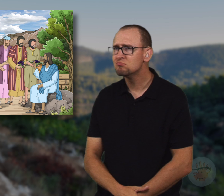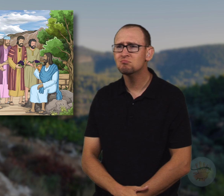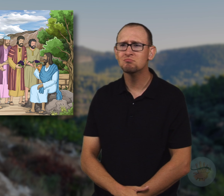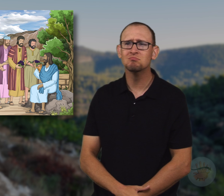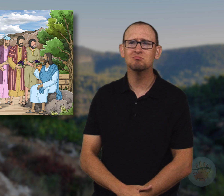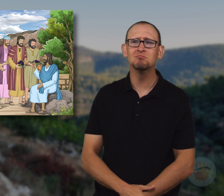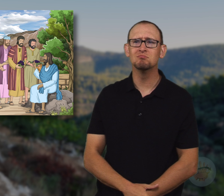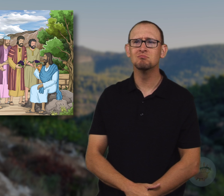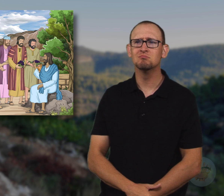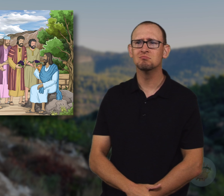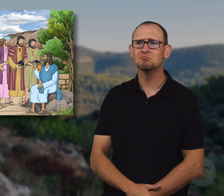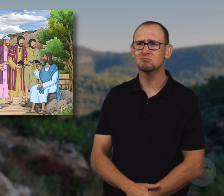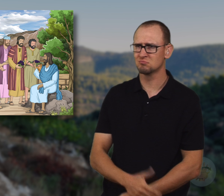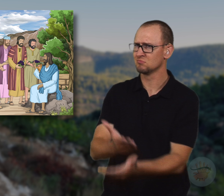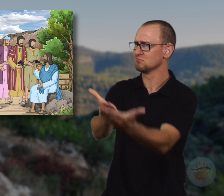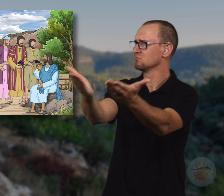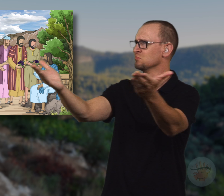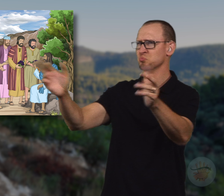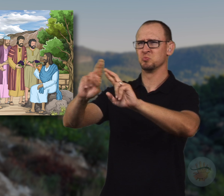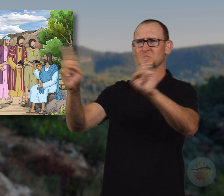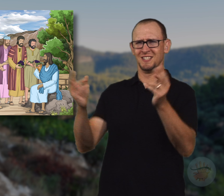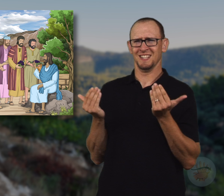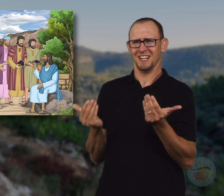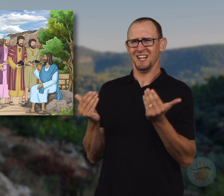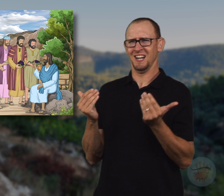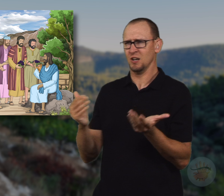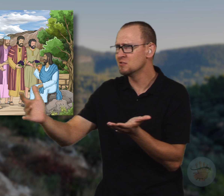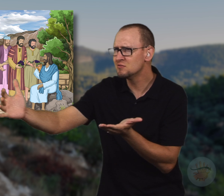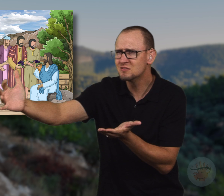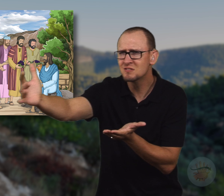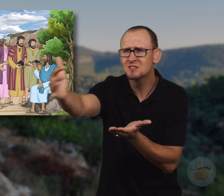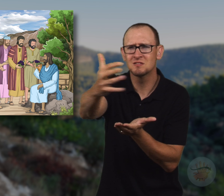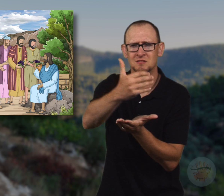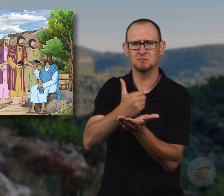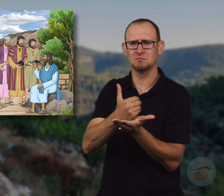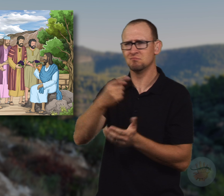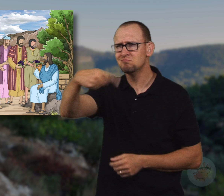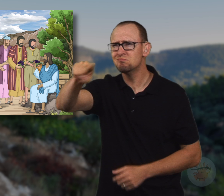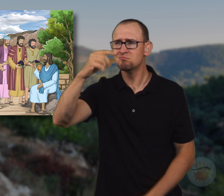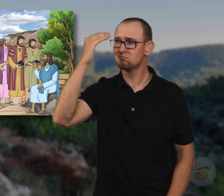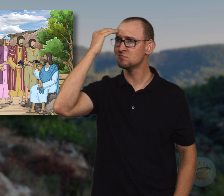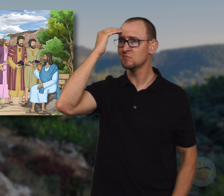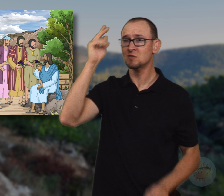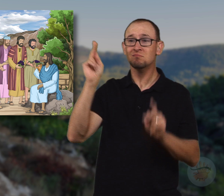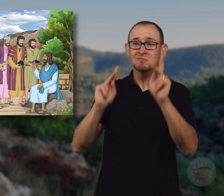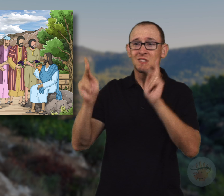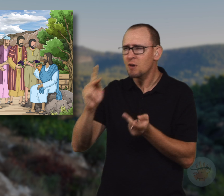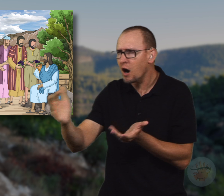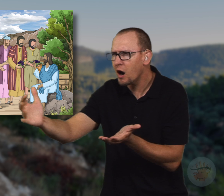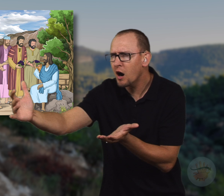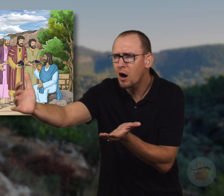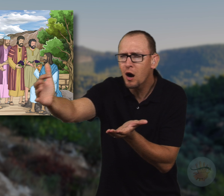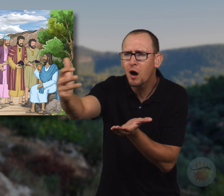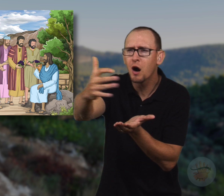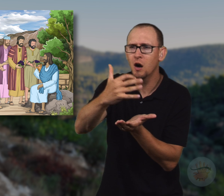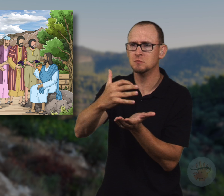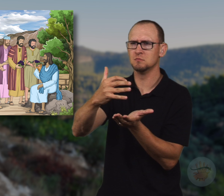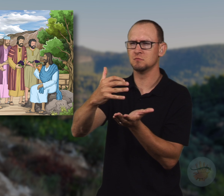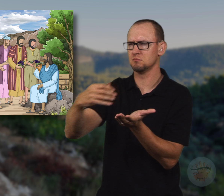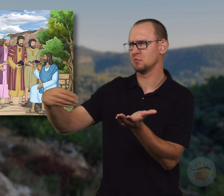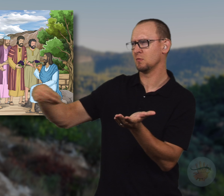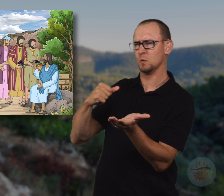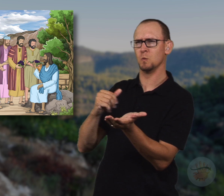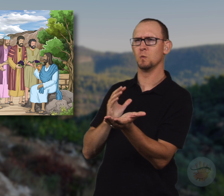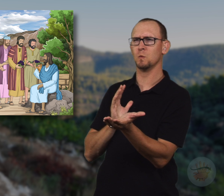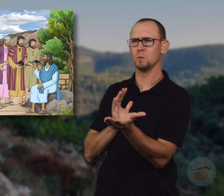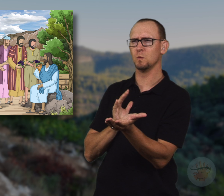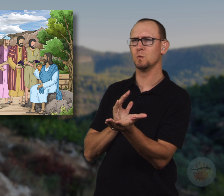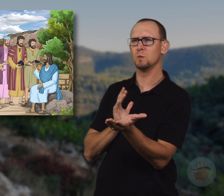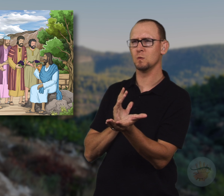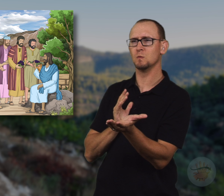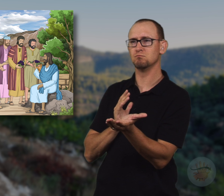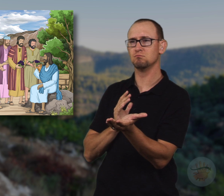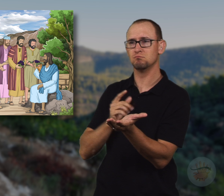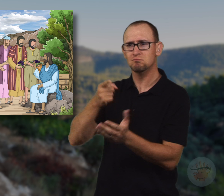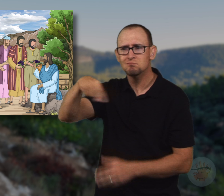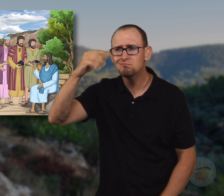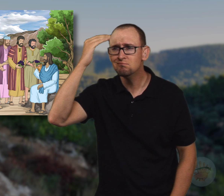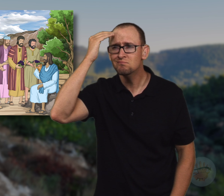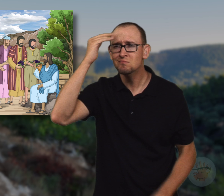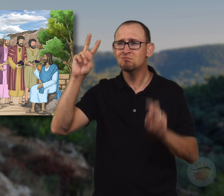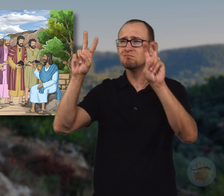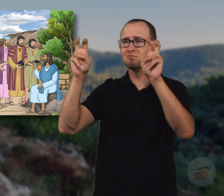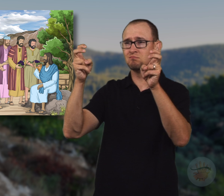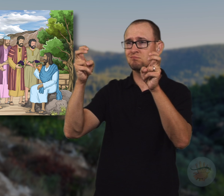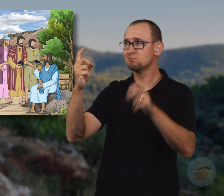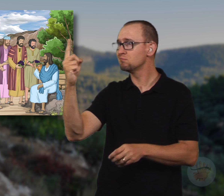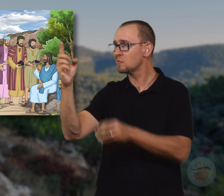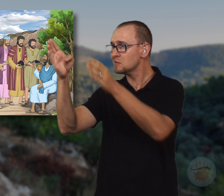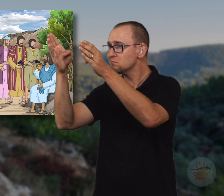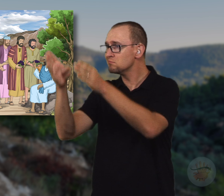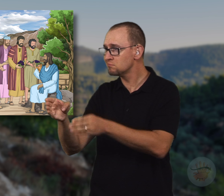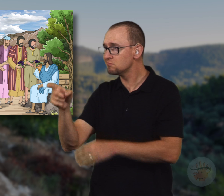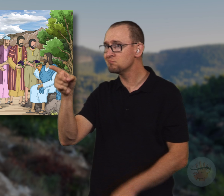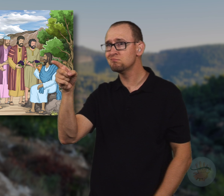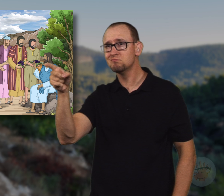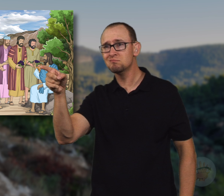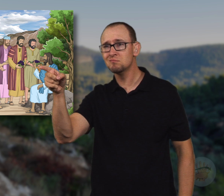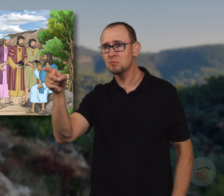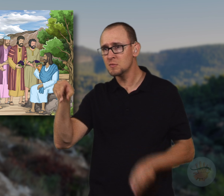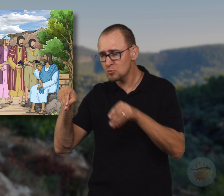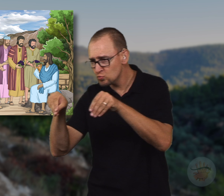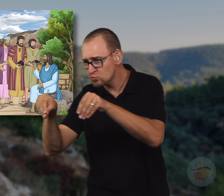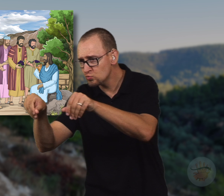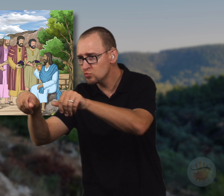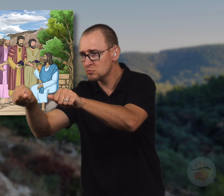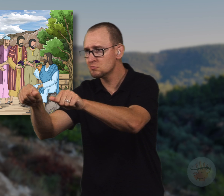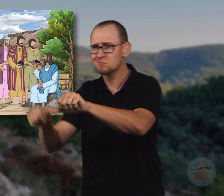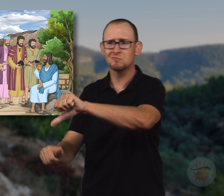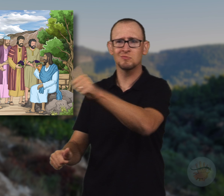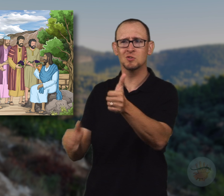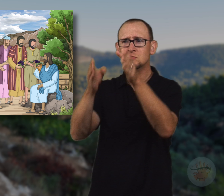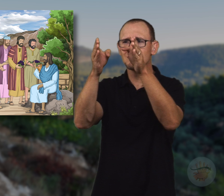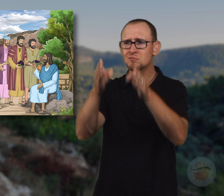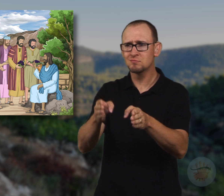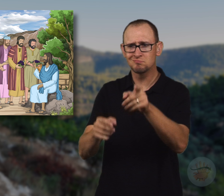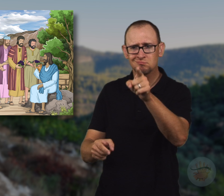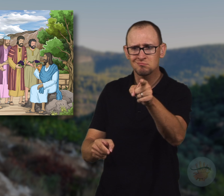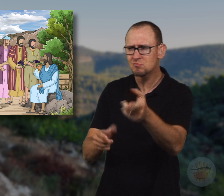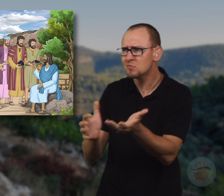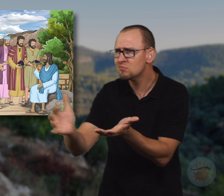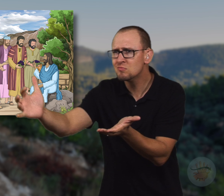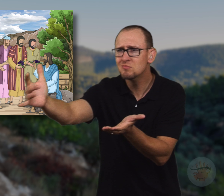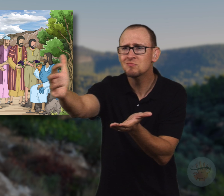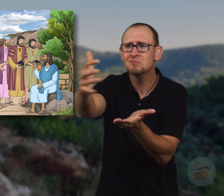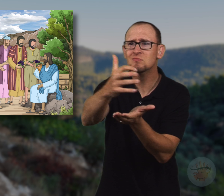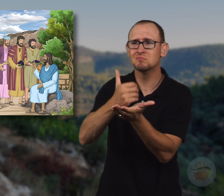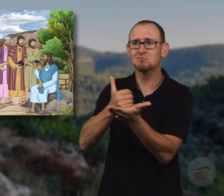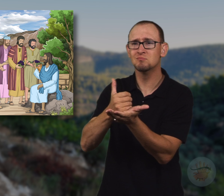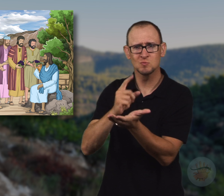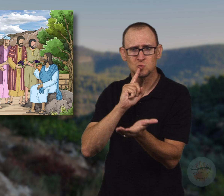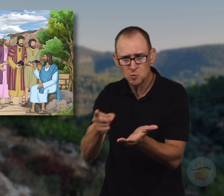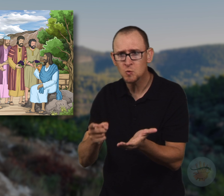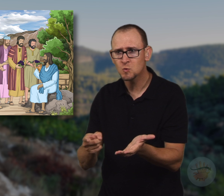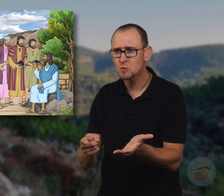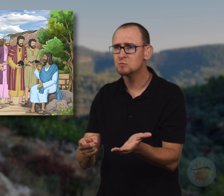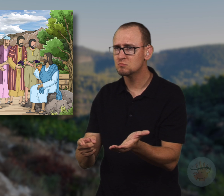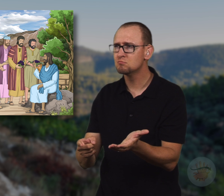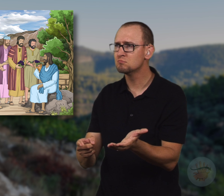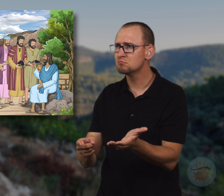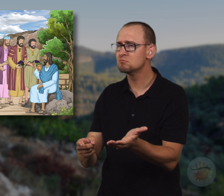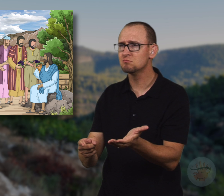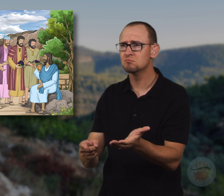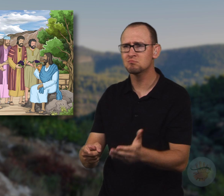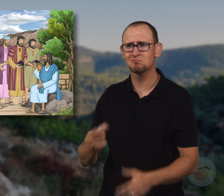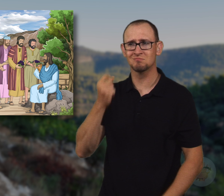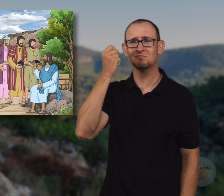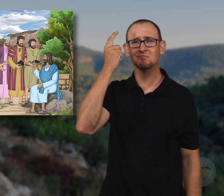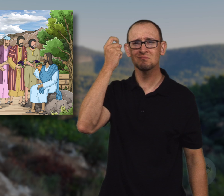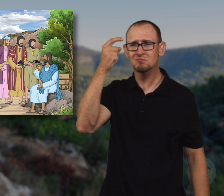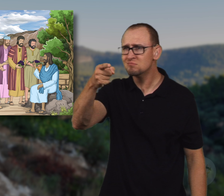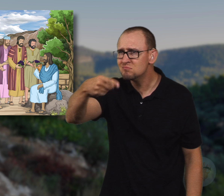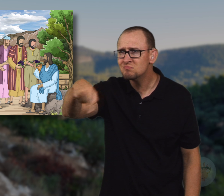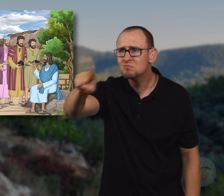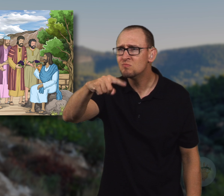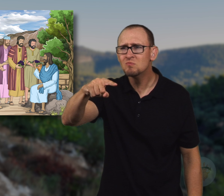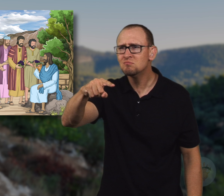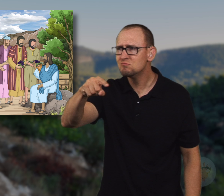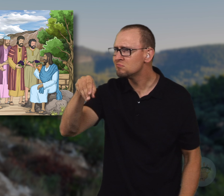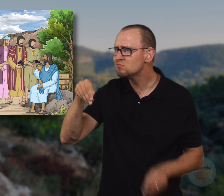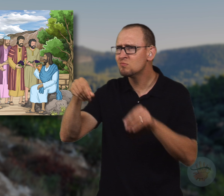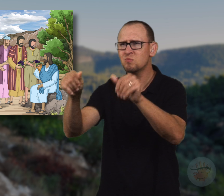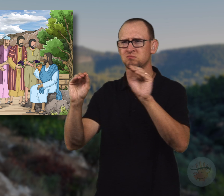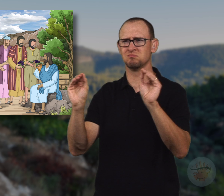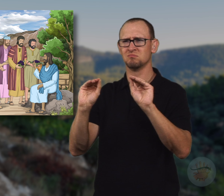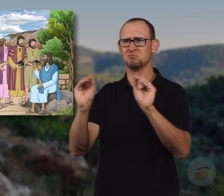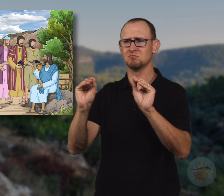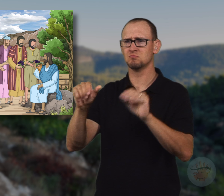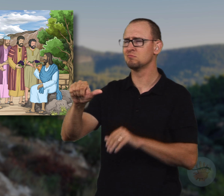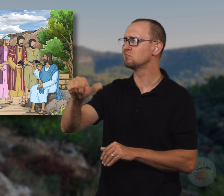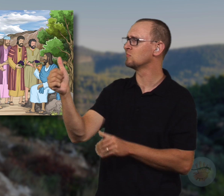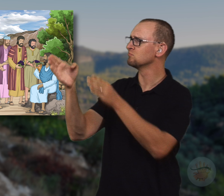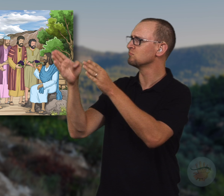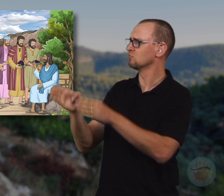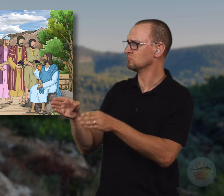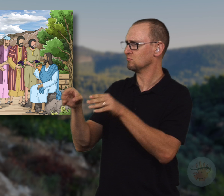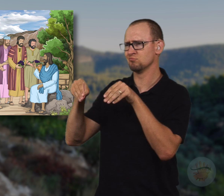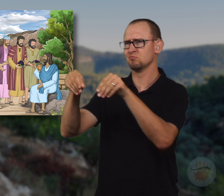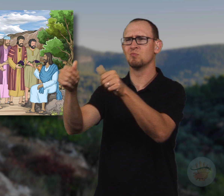Already the reaper draws his wages and gathers a crop for eternal life, so that the sower and the reaper may rejoice together.